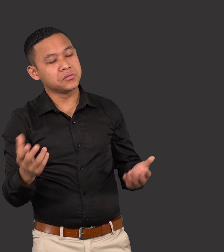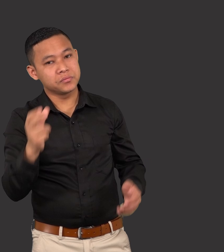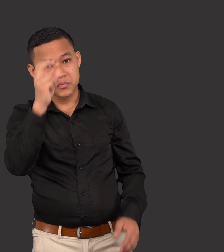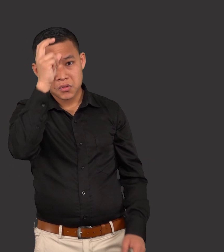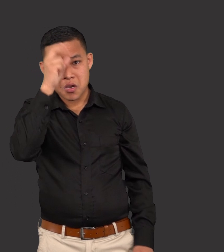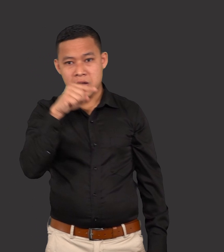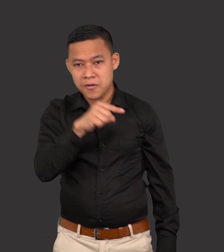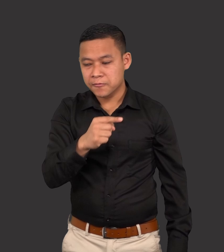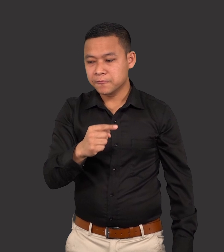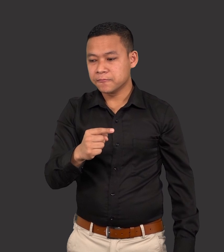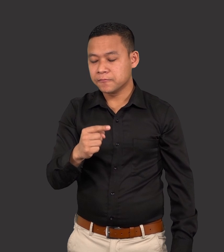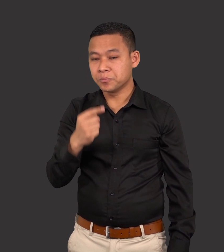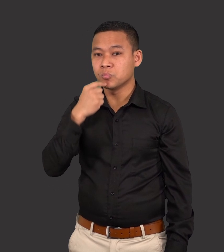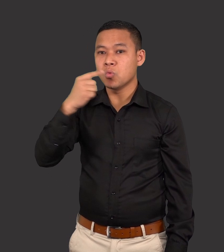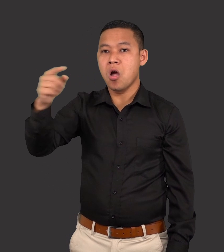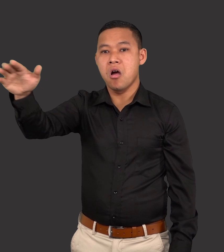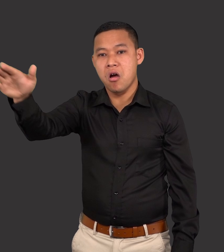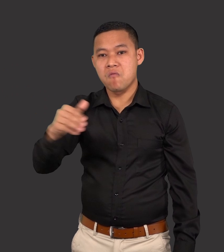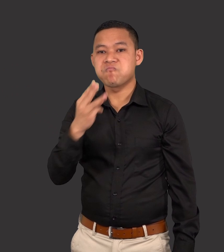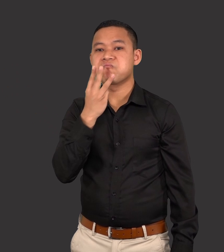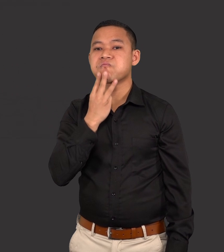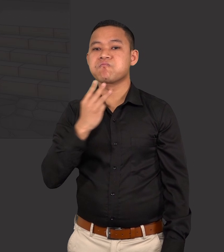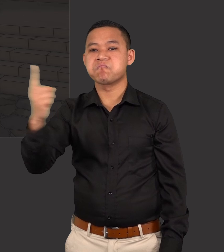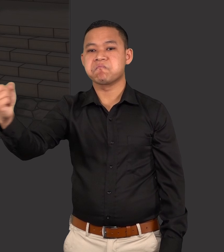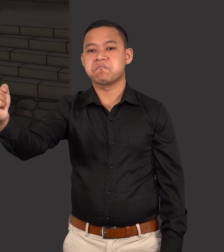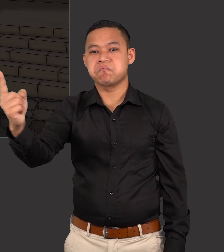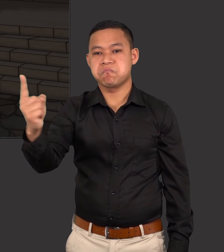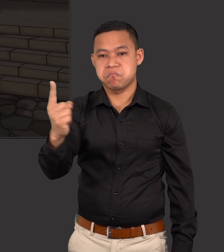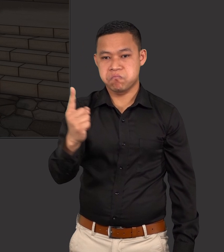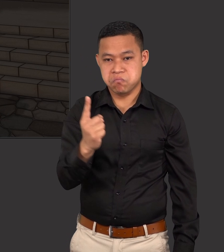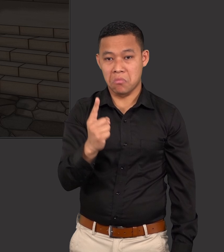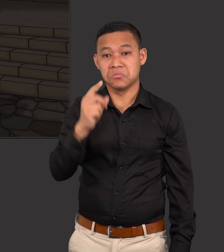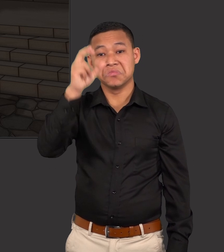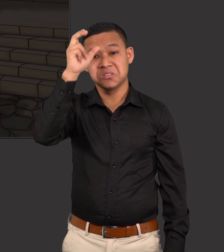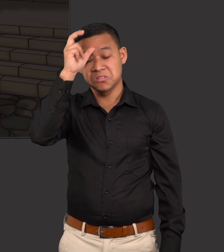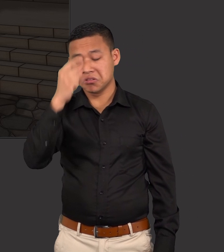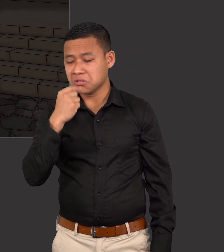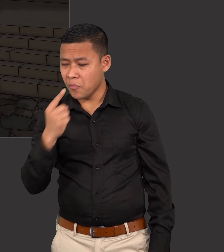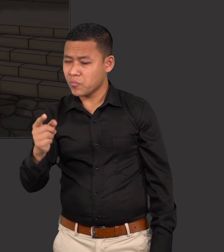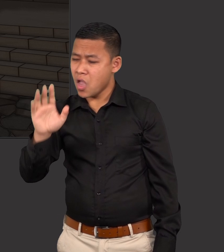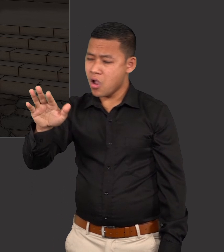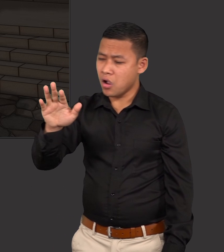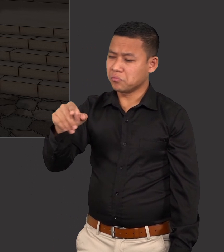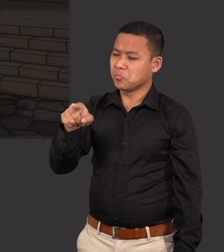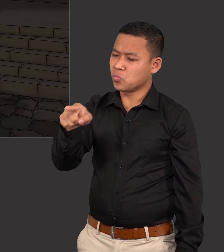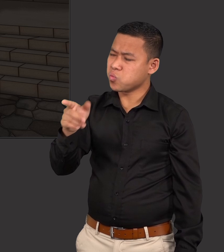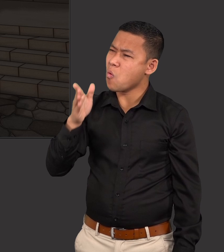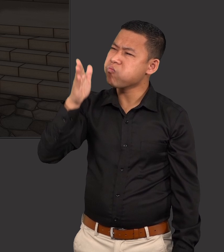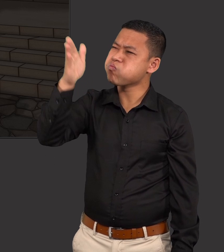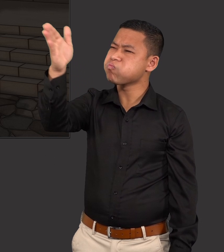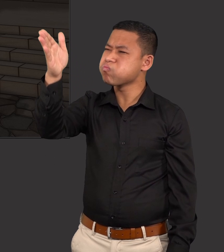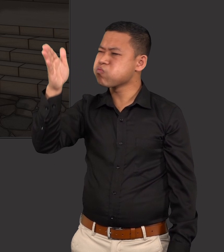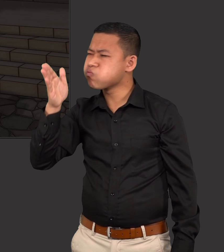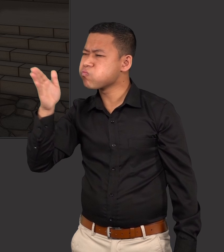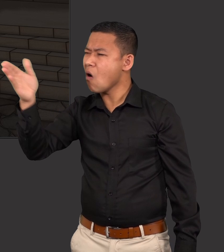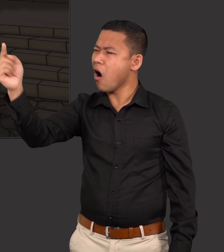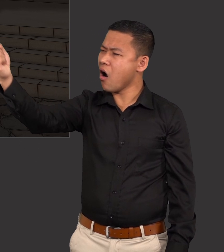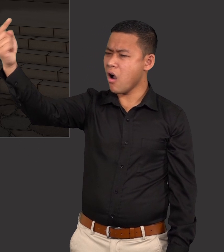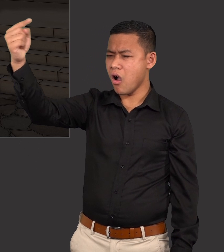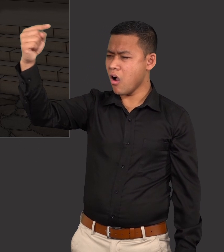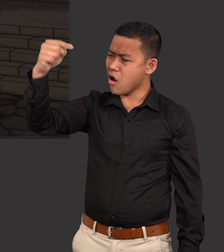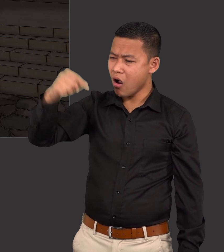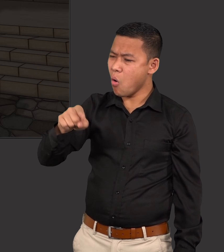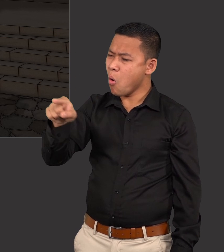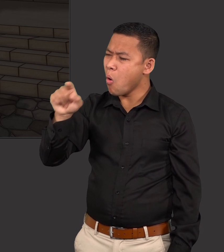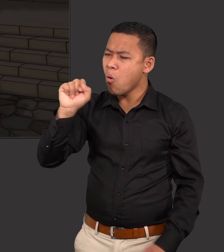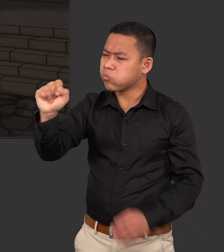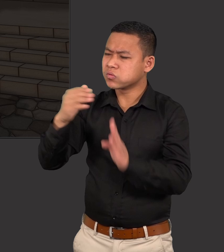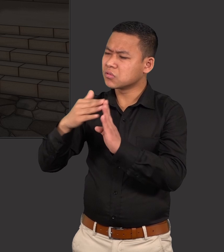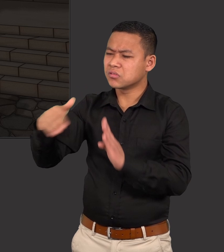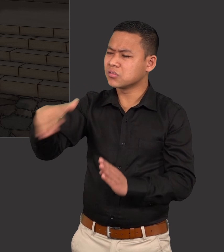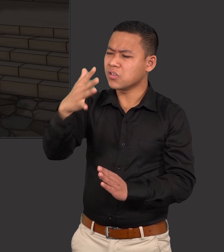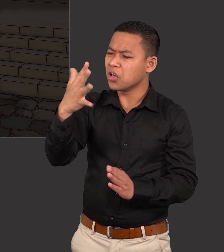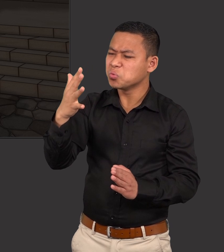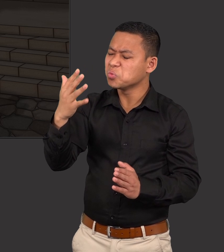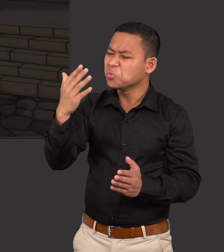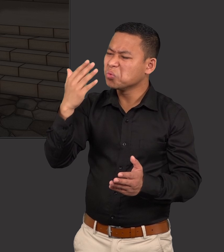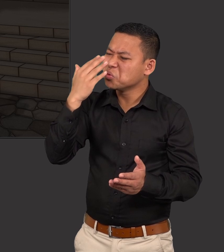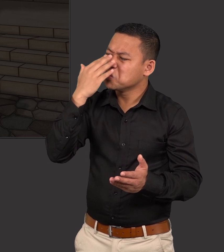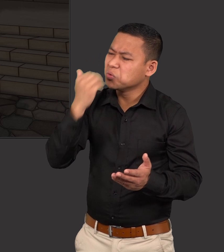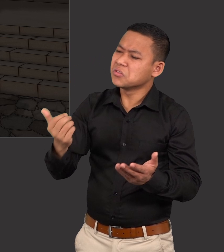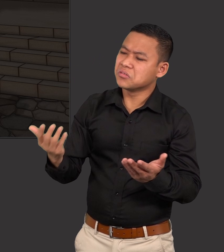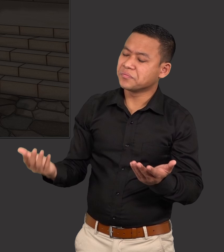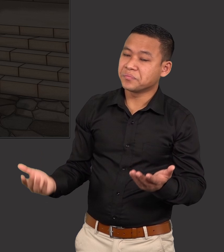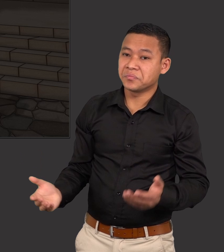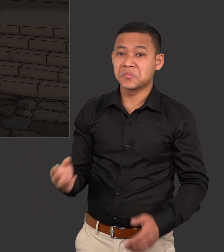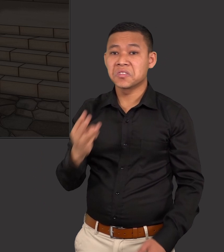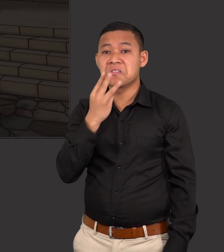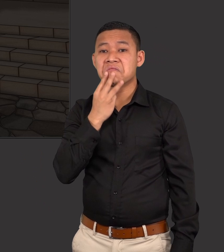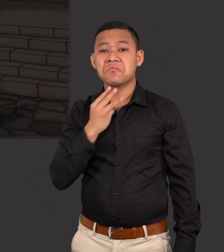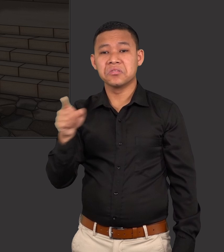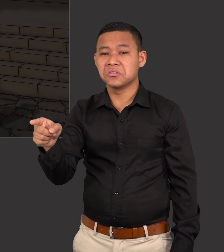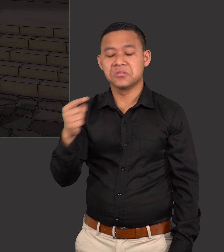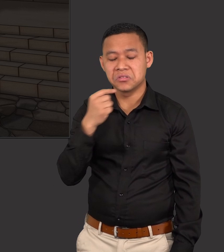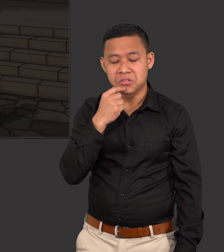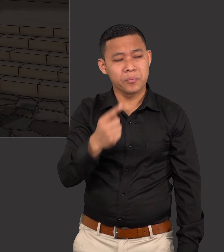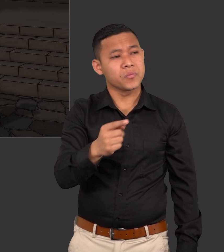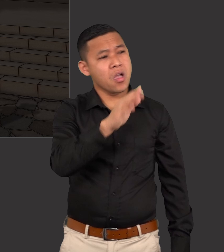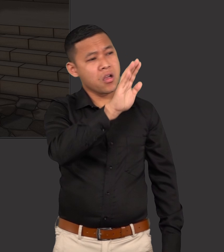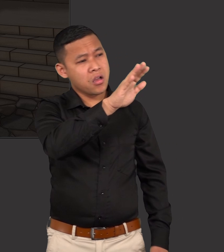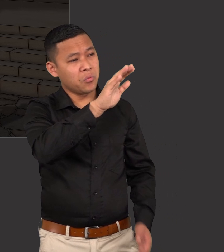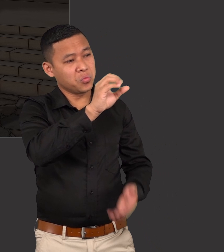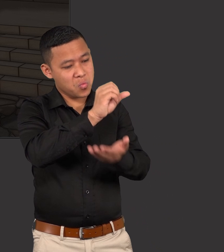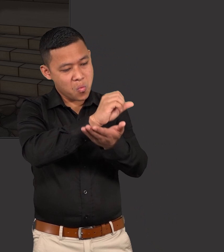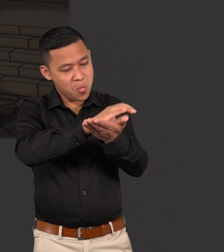“Haven’t you just arrived from a journey?” David asked Uriah. “Why didn’t you go home?”